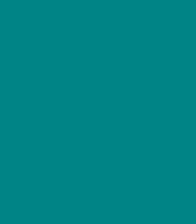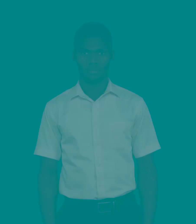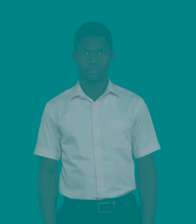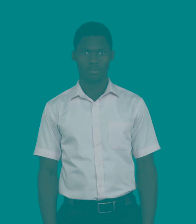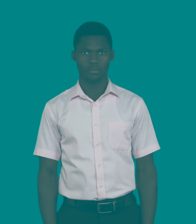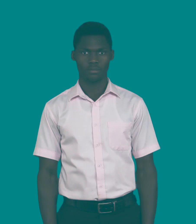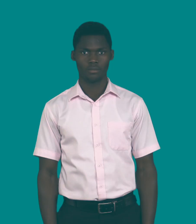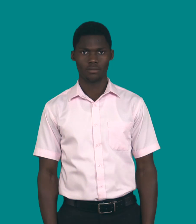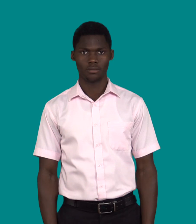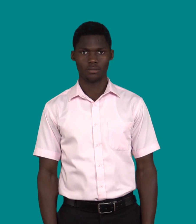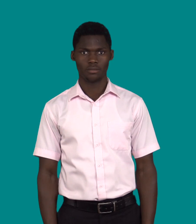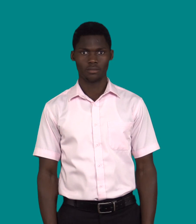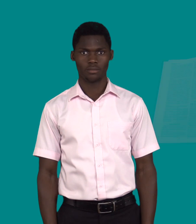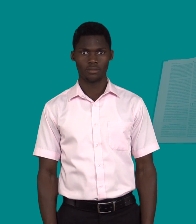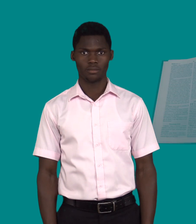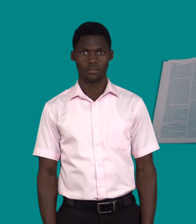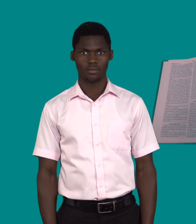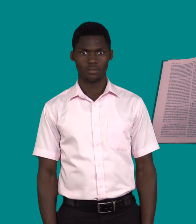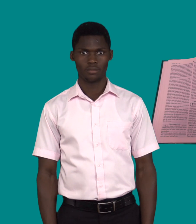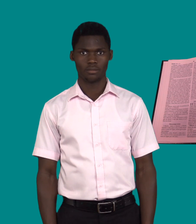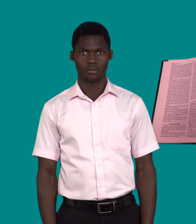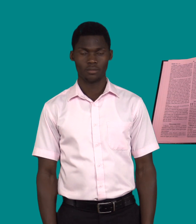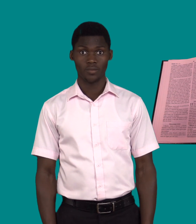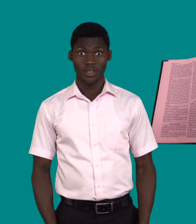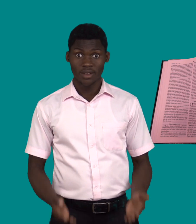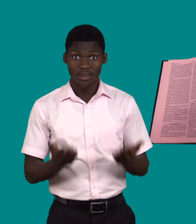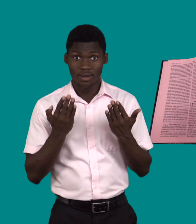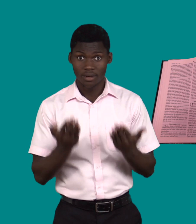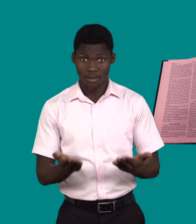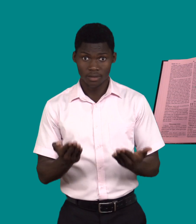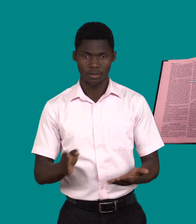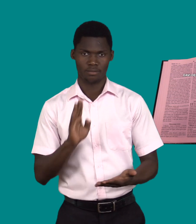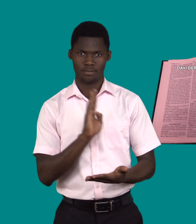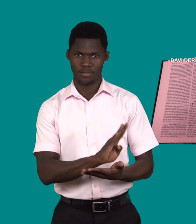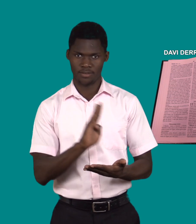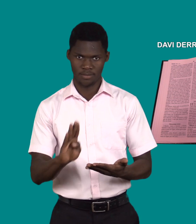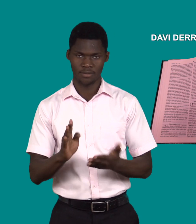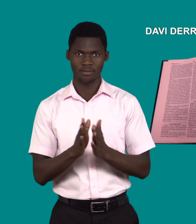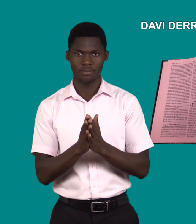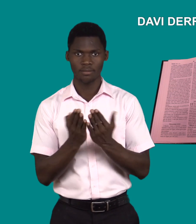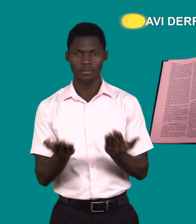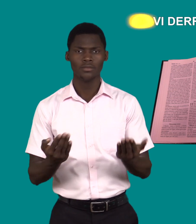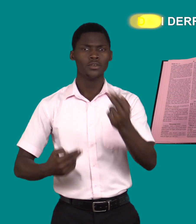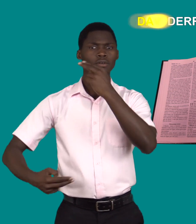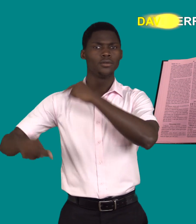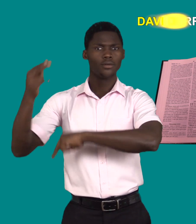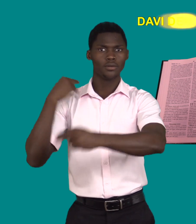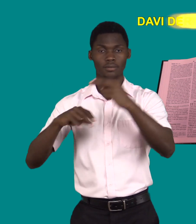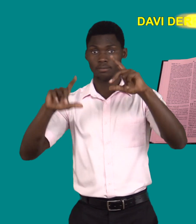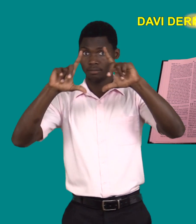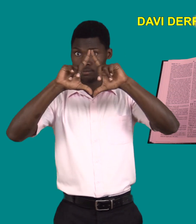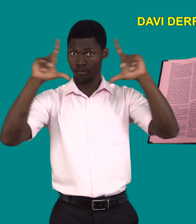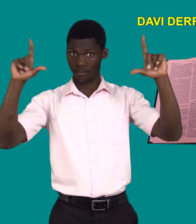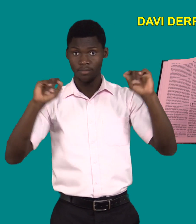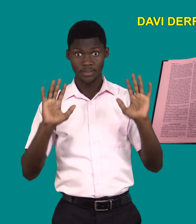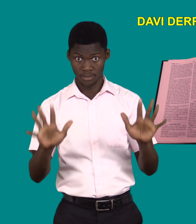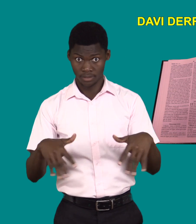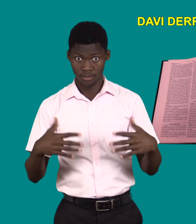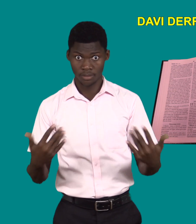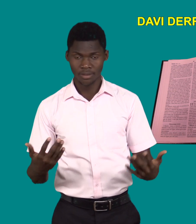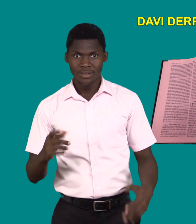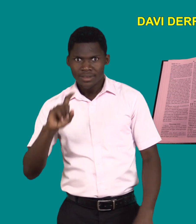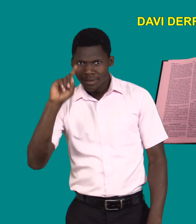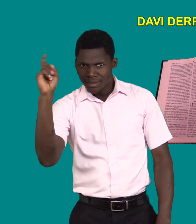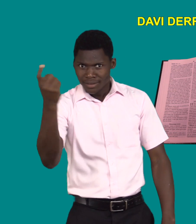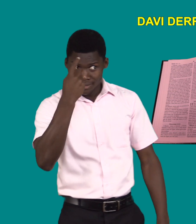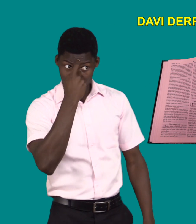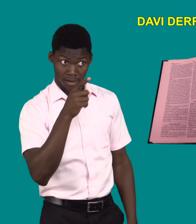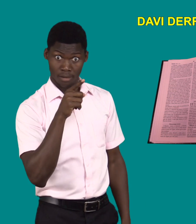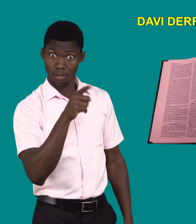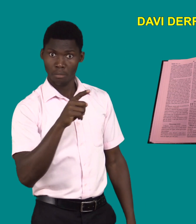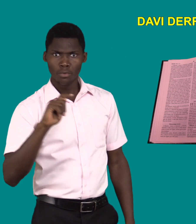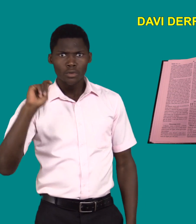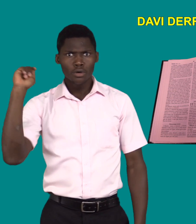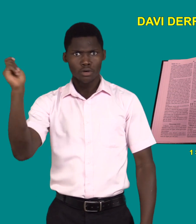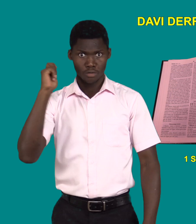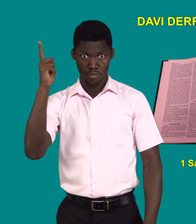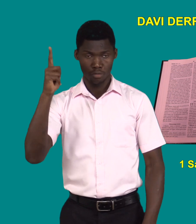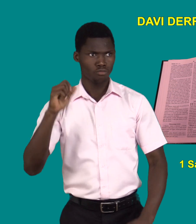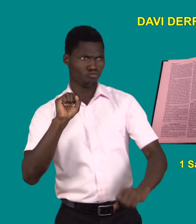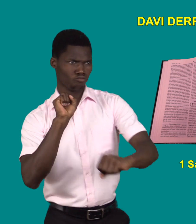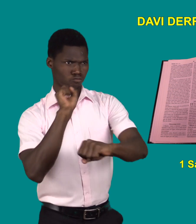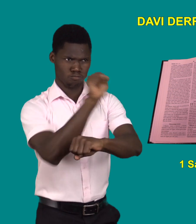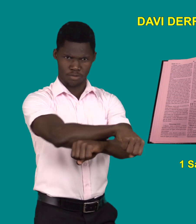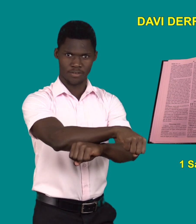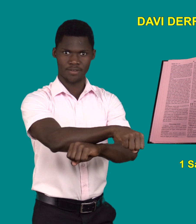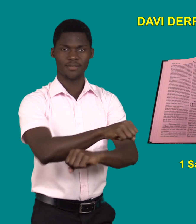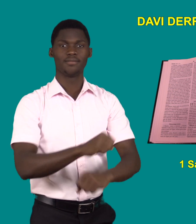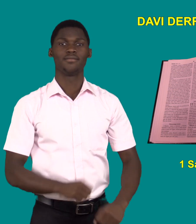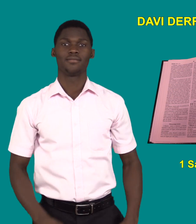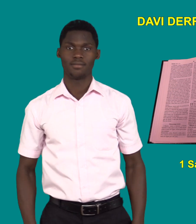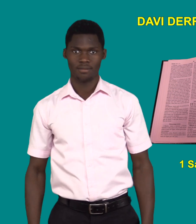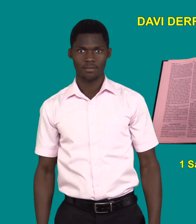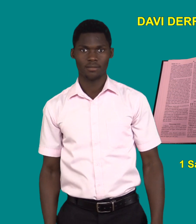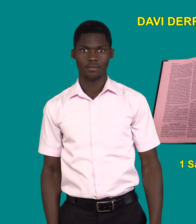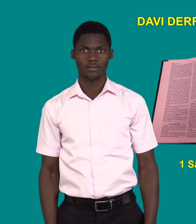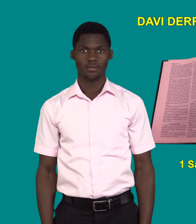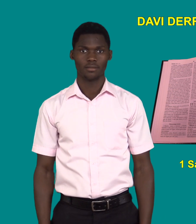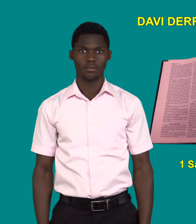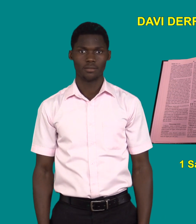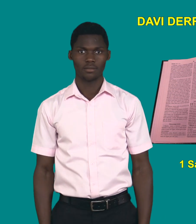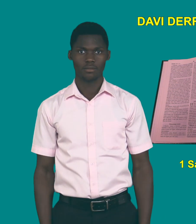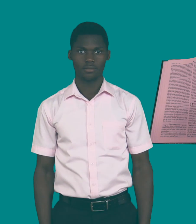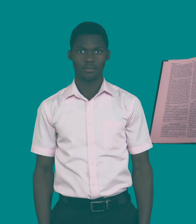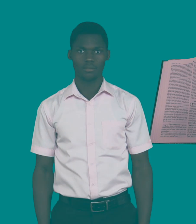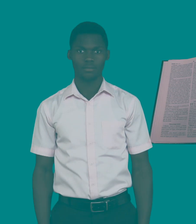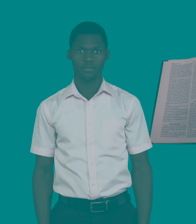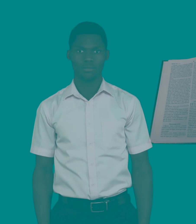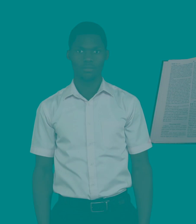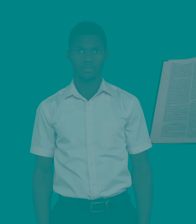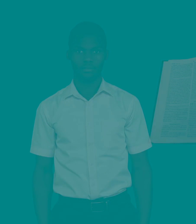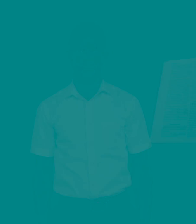David defeats Goliath